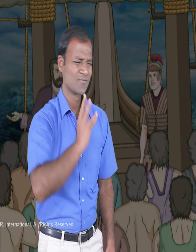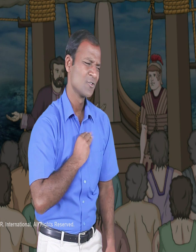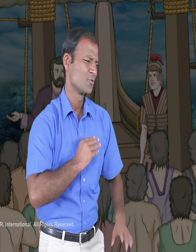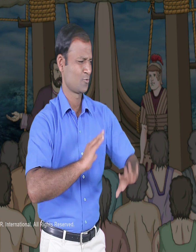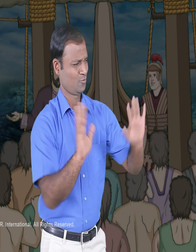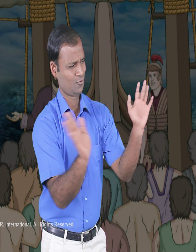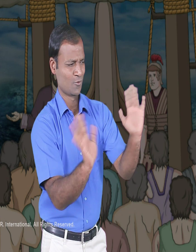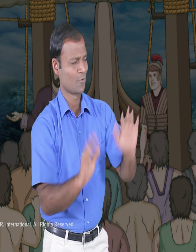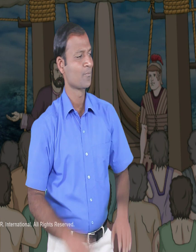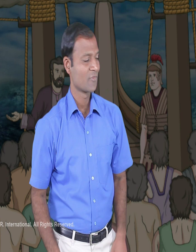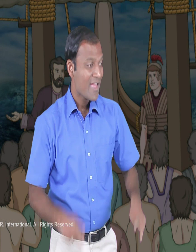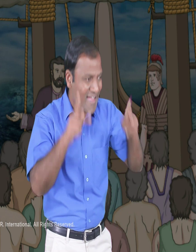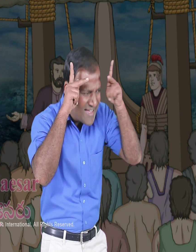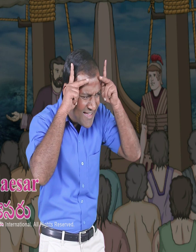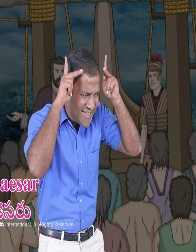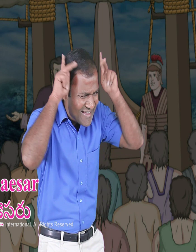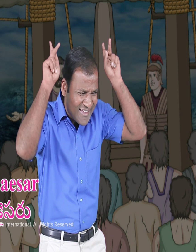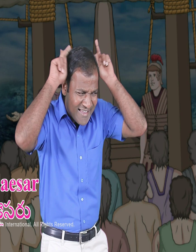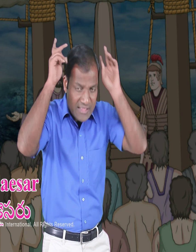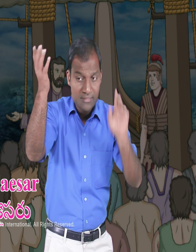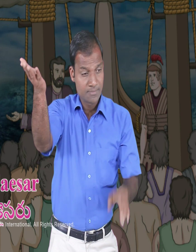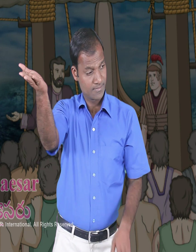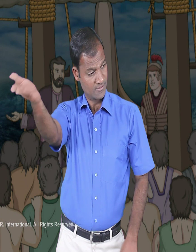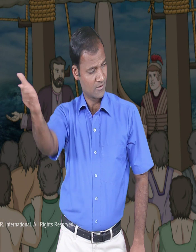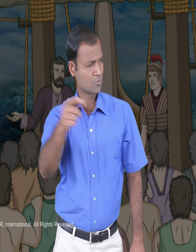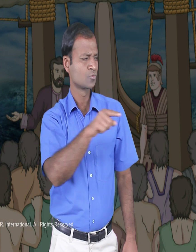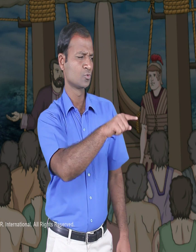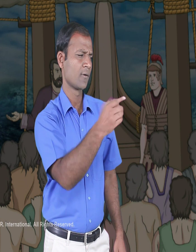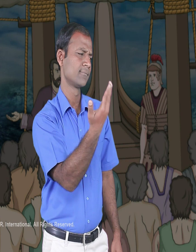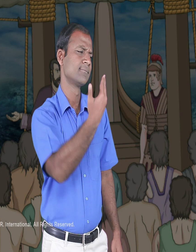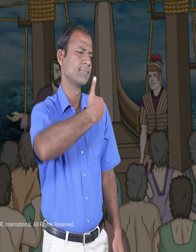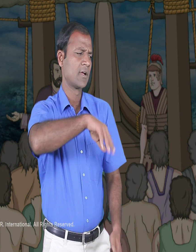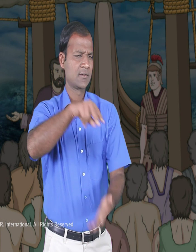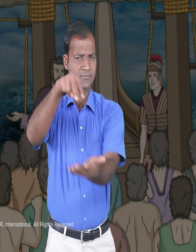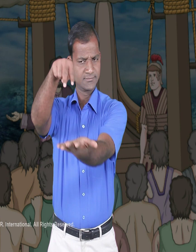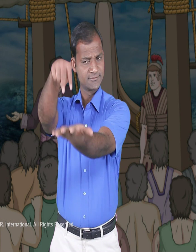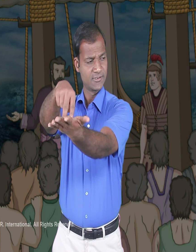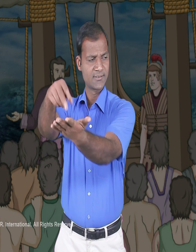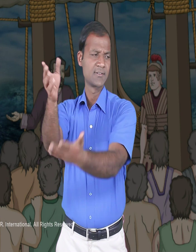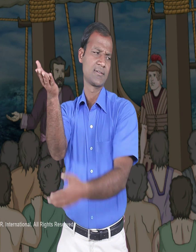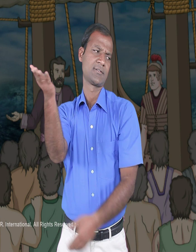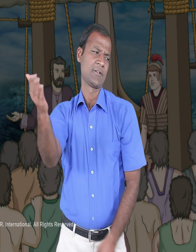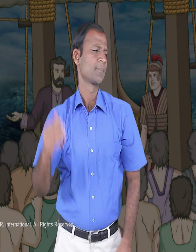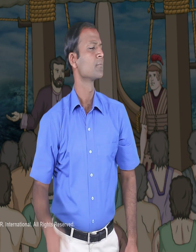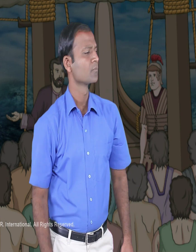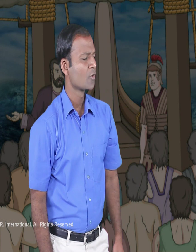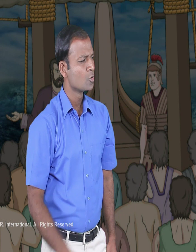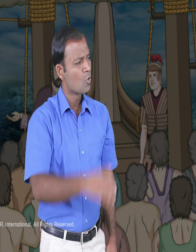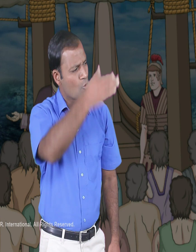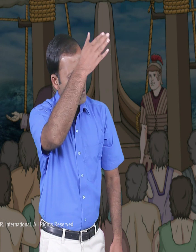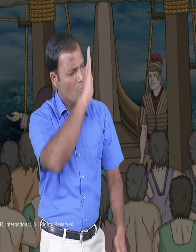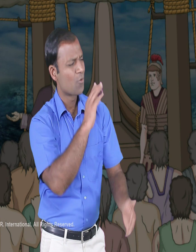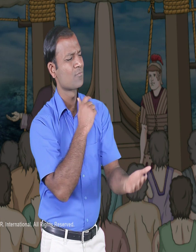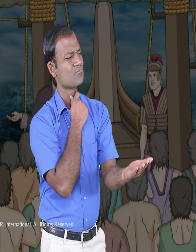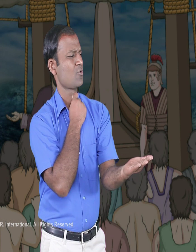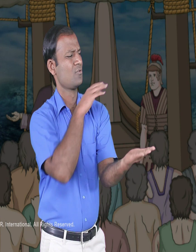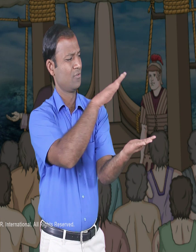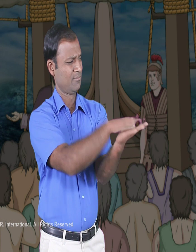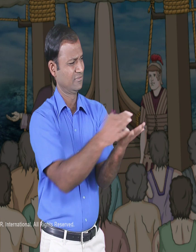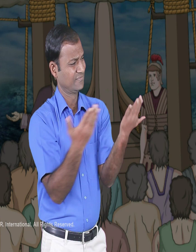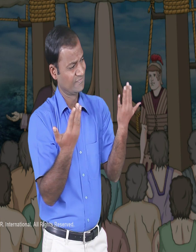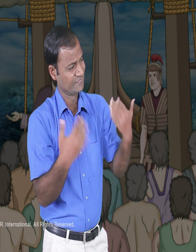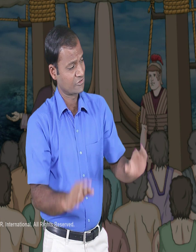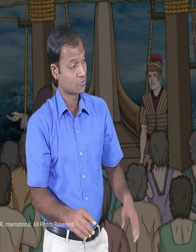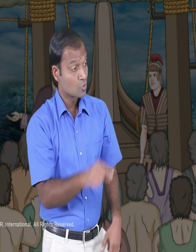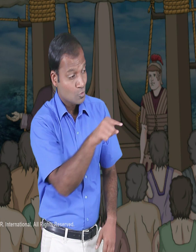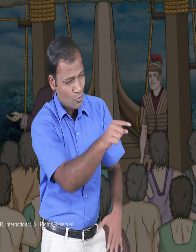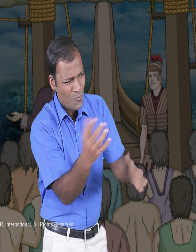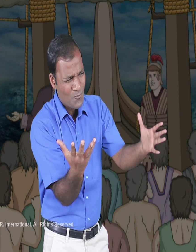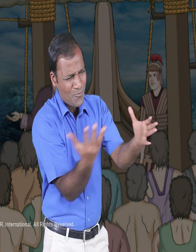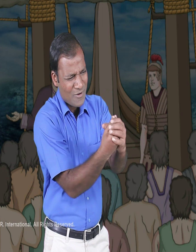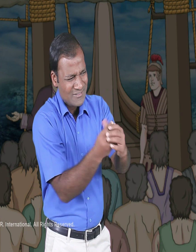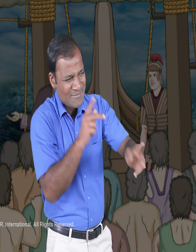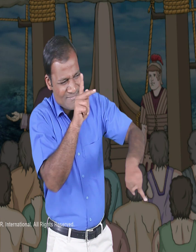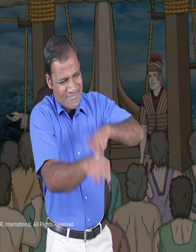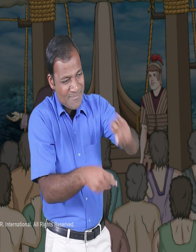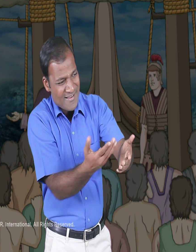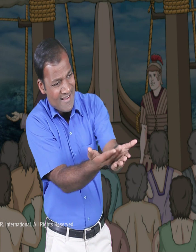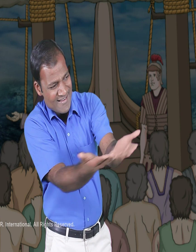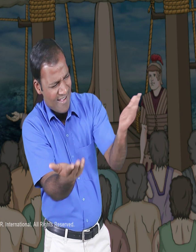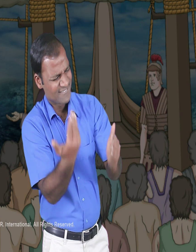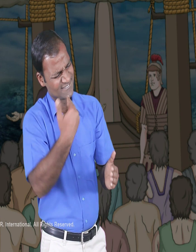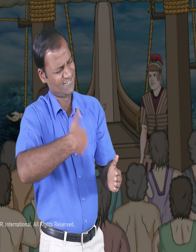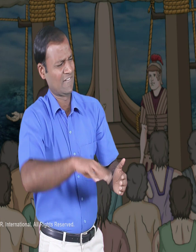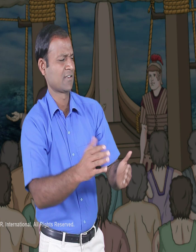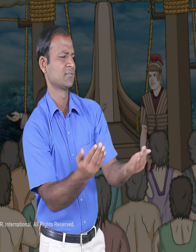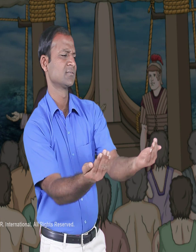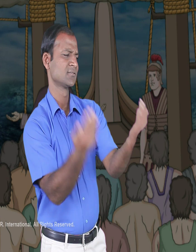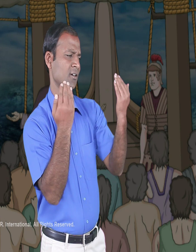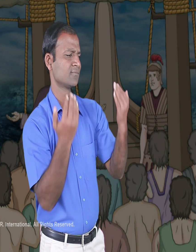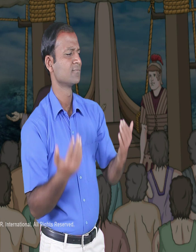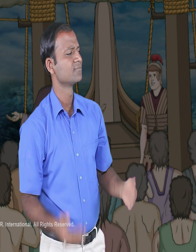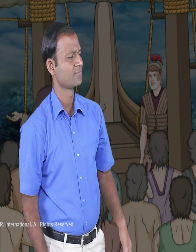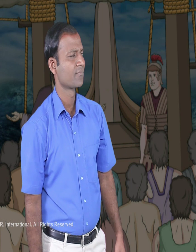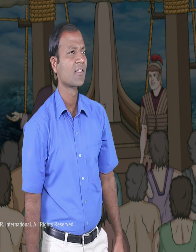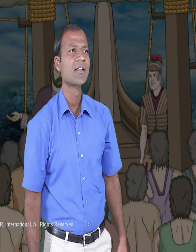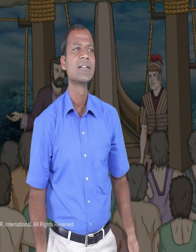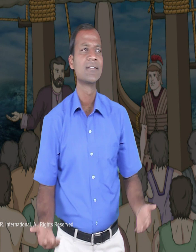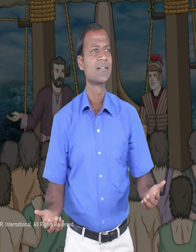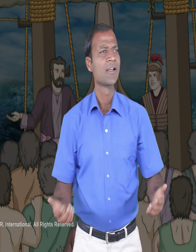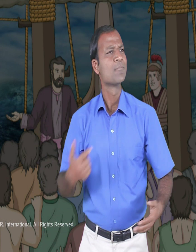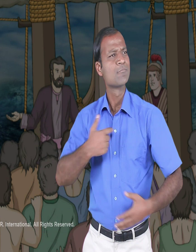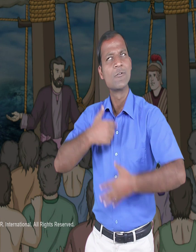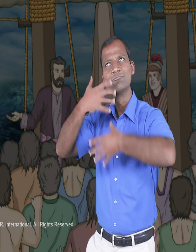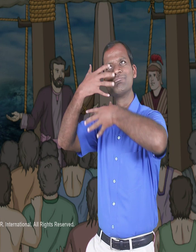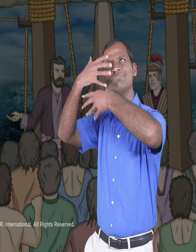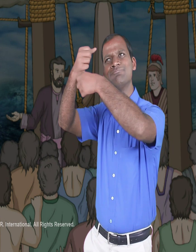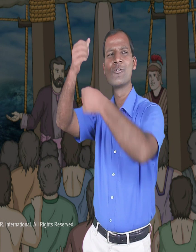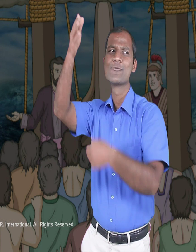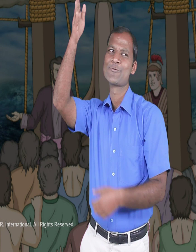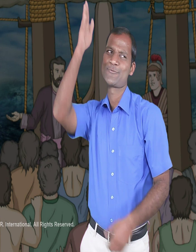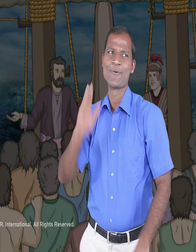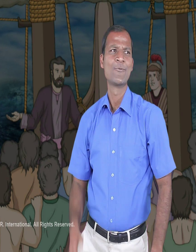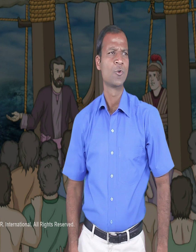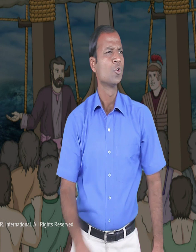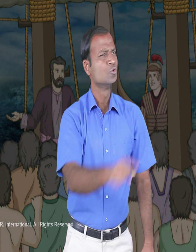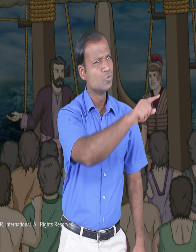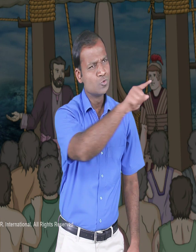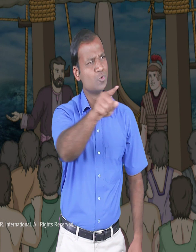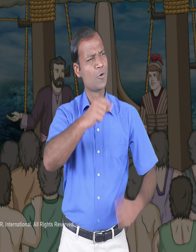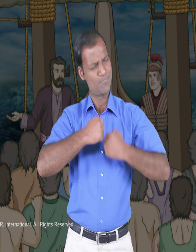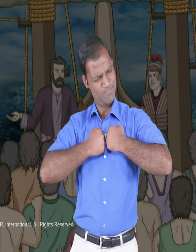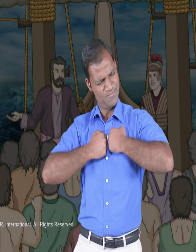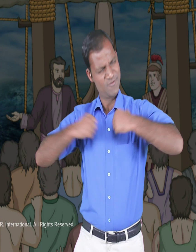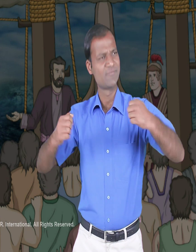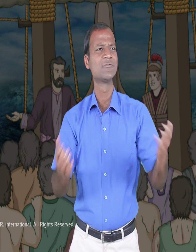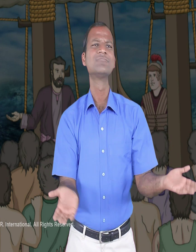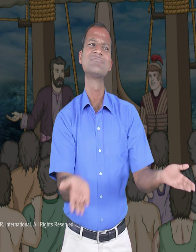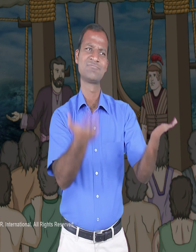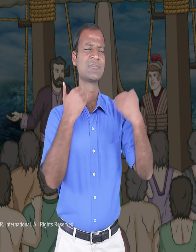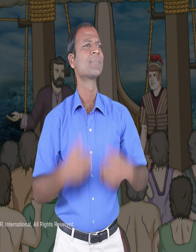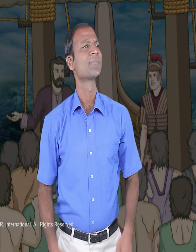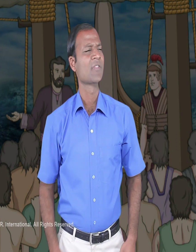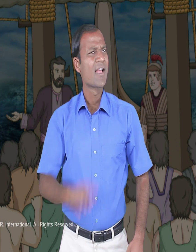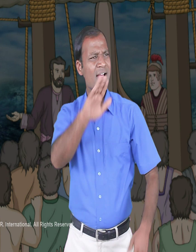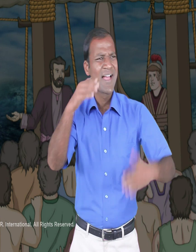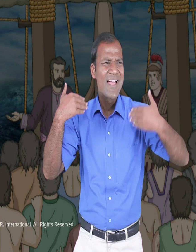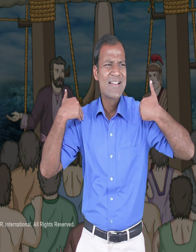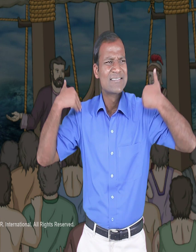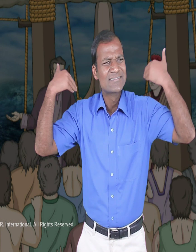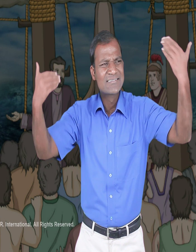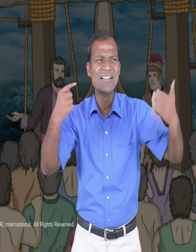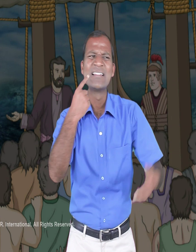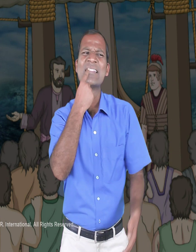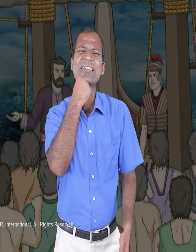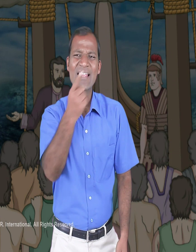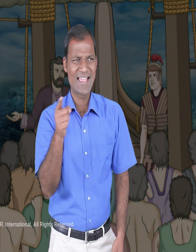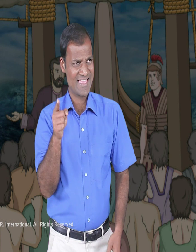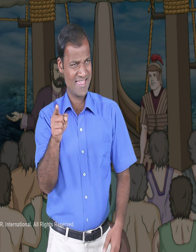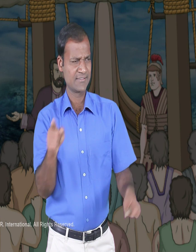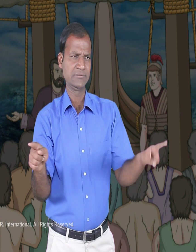you must stand before Caesar. And look, God has granted you the lives of all who sail with you.’